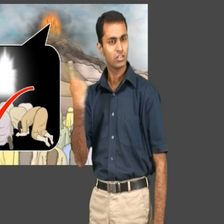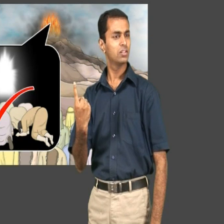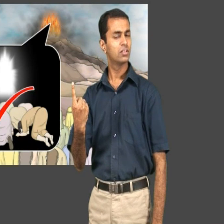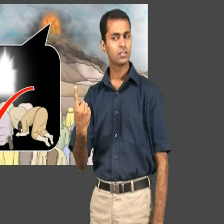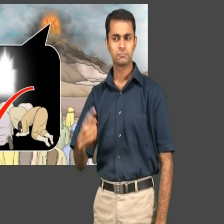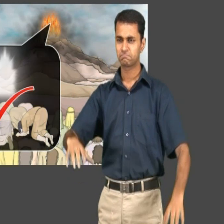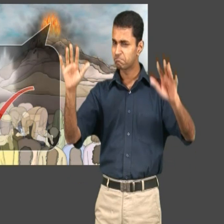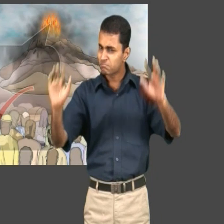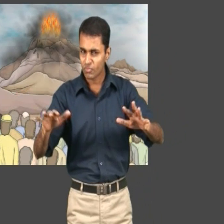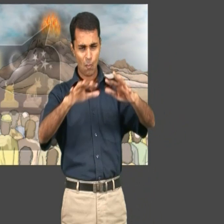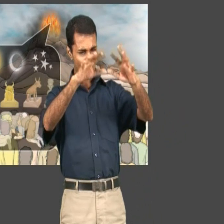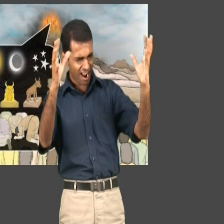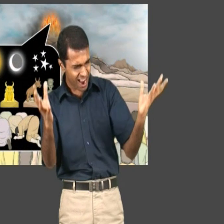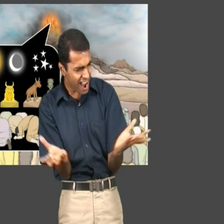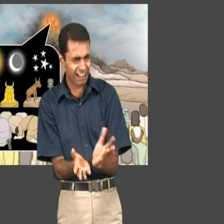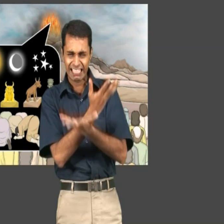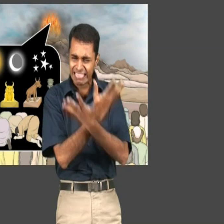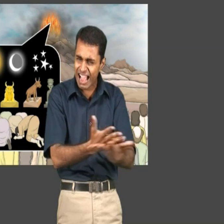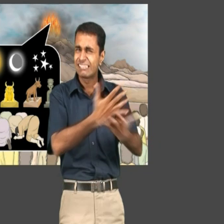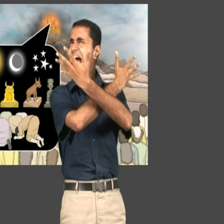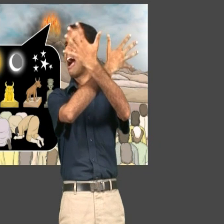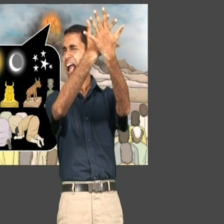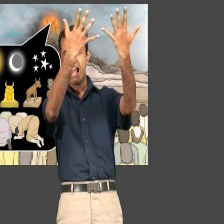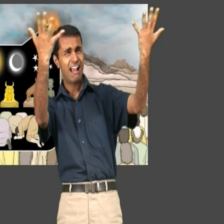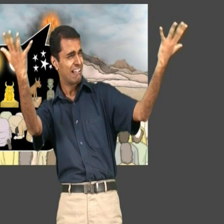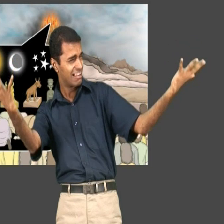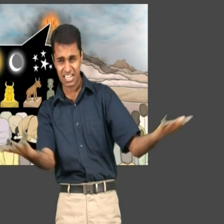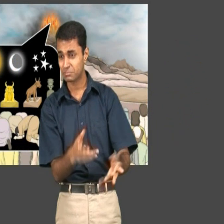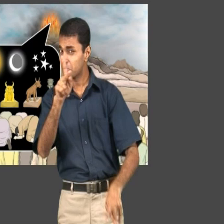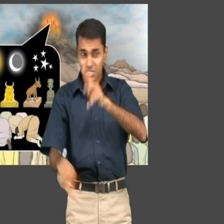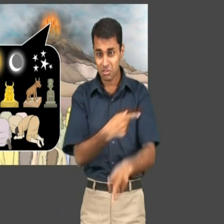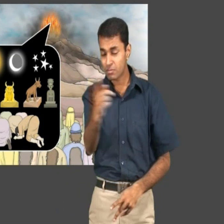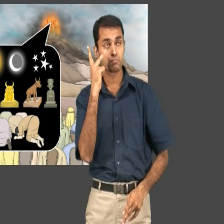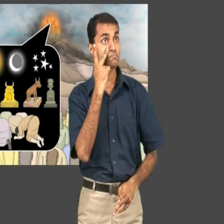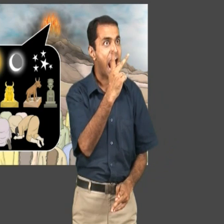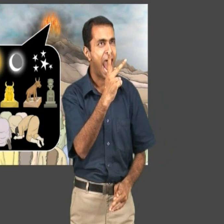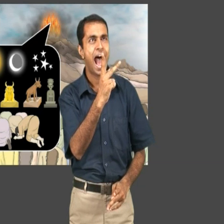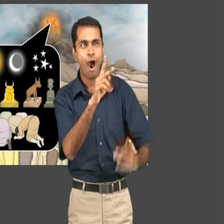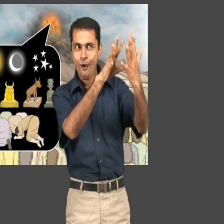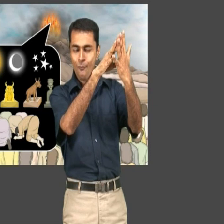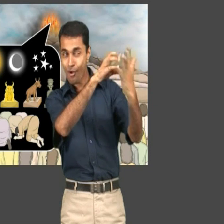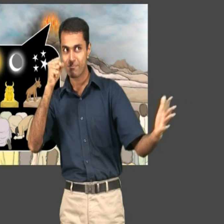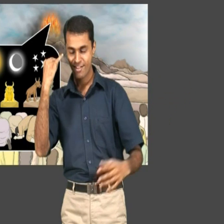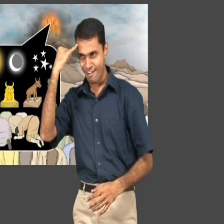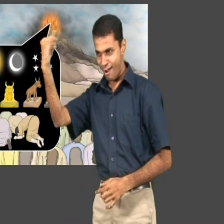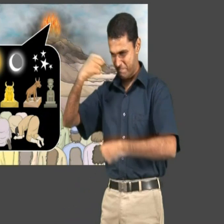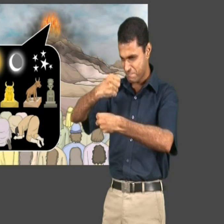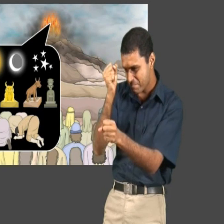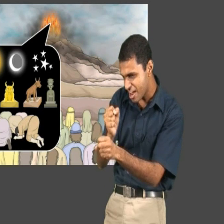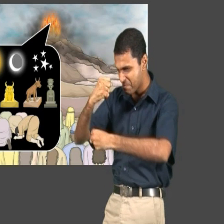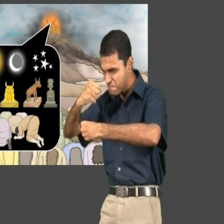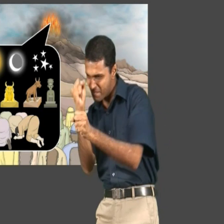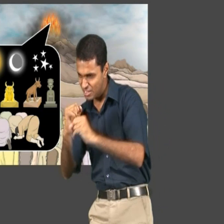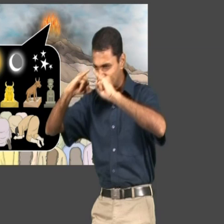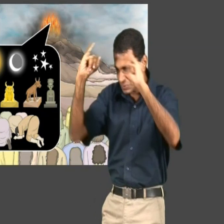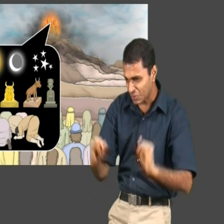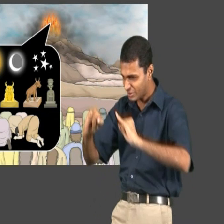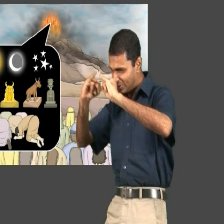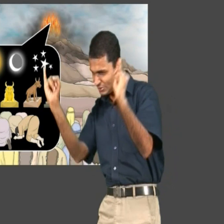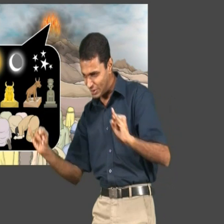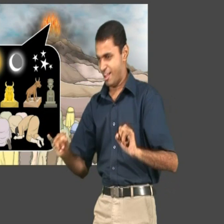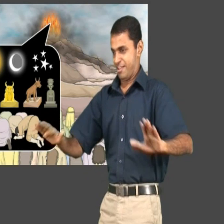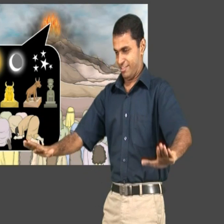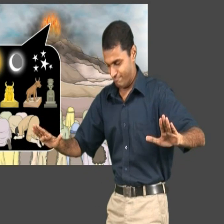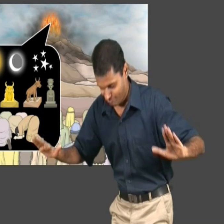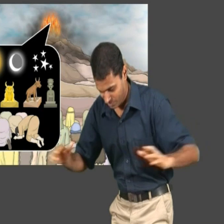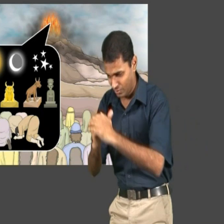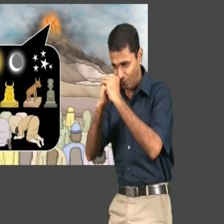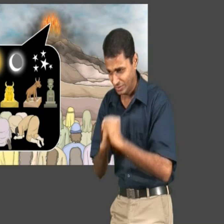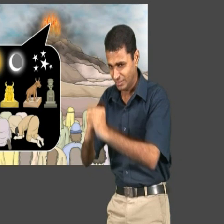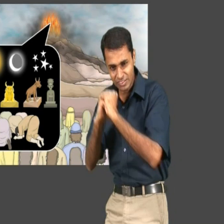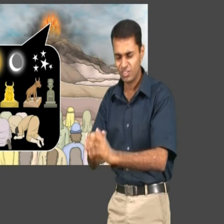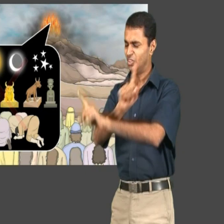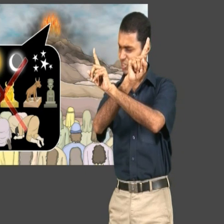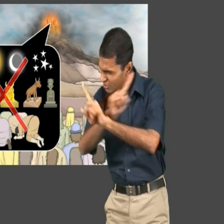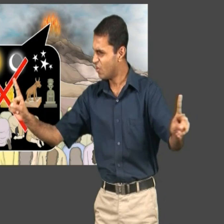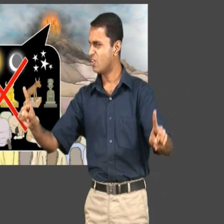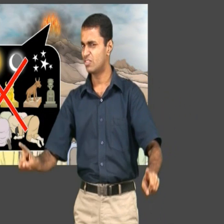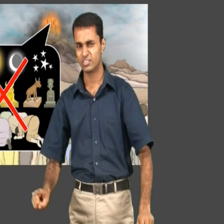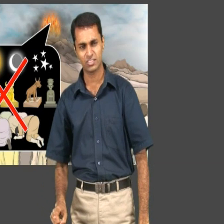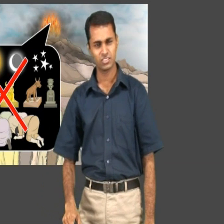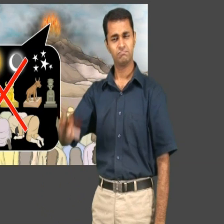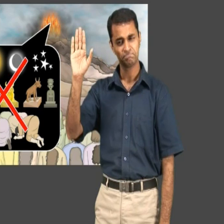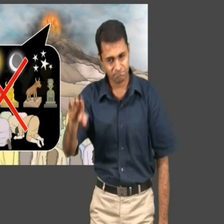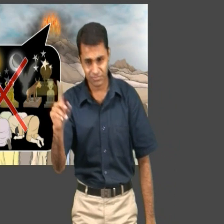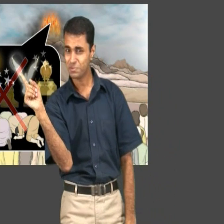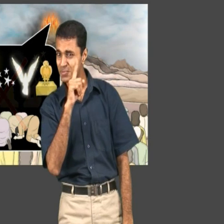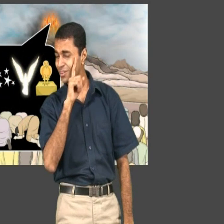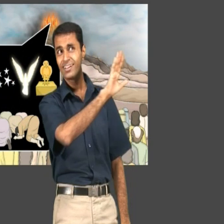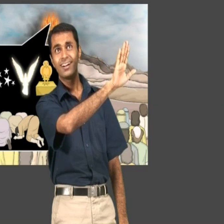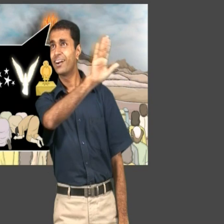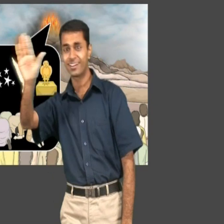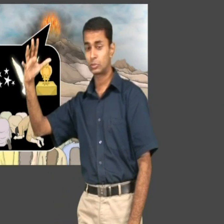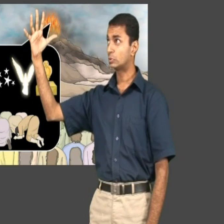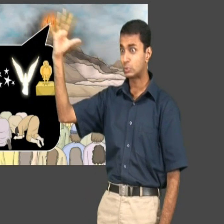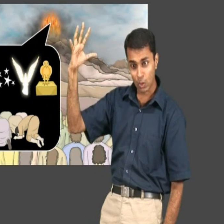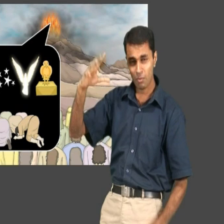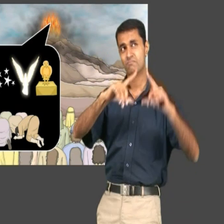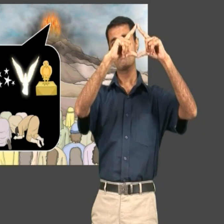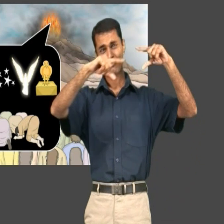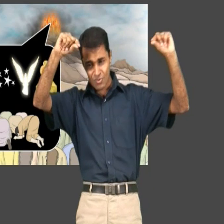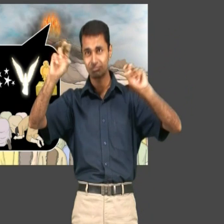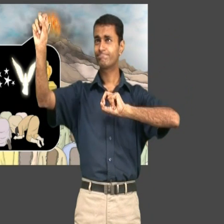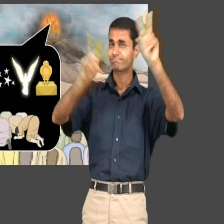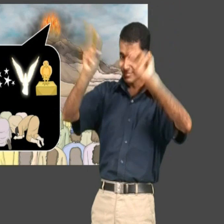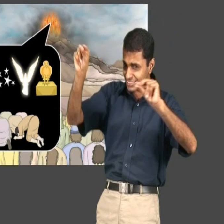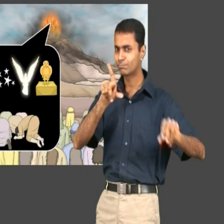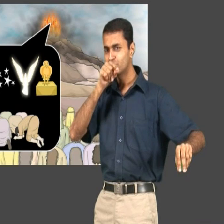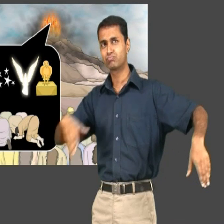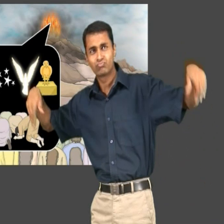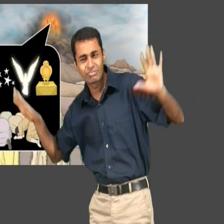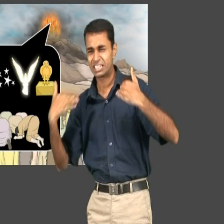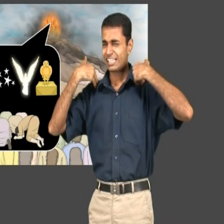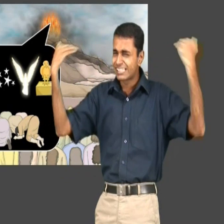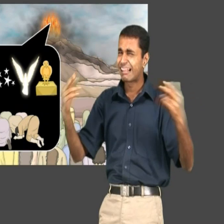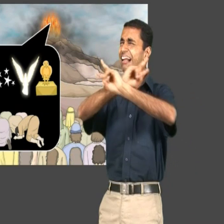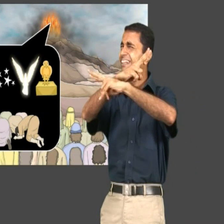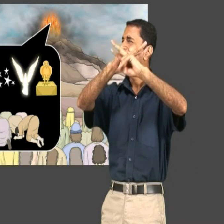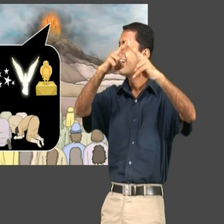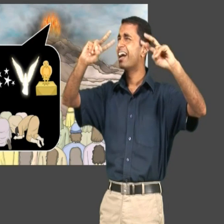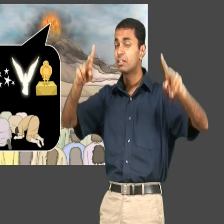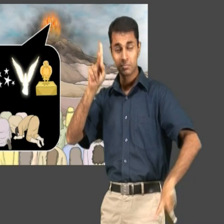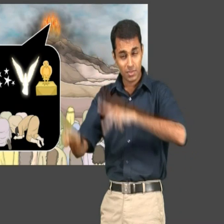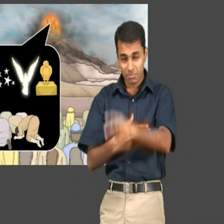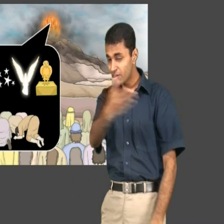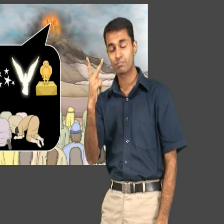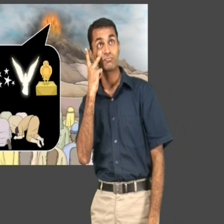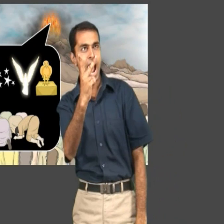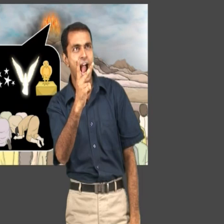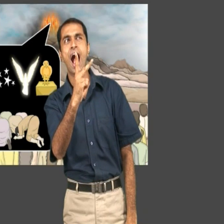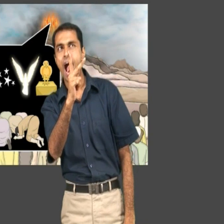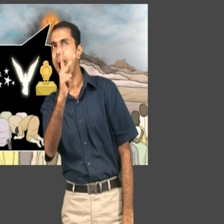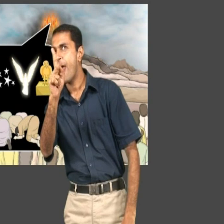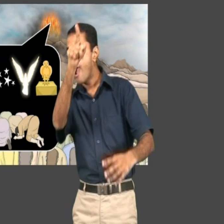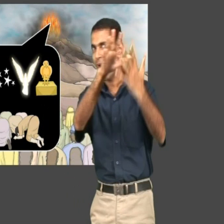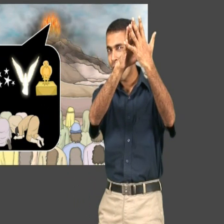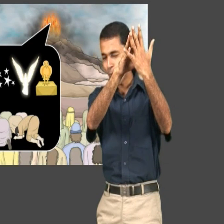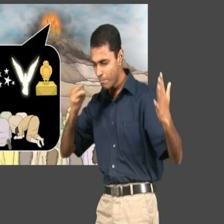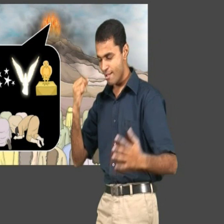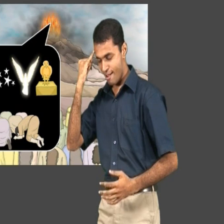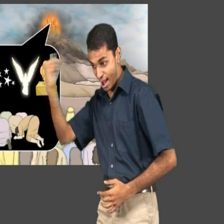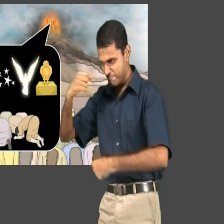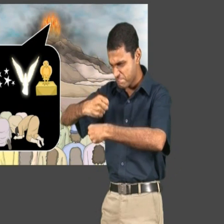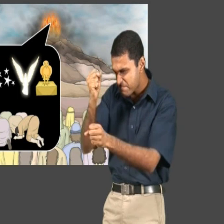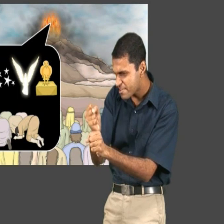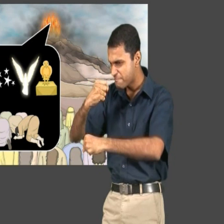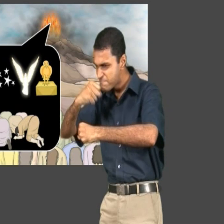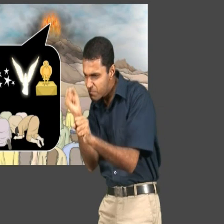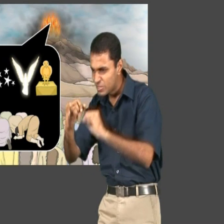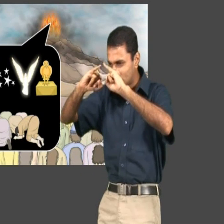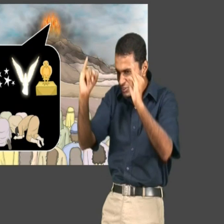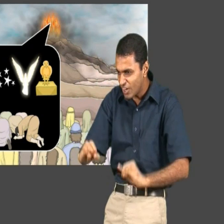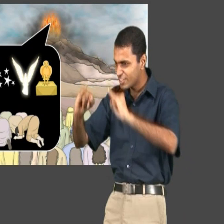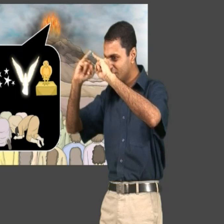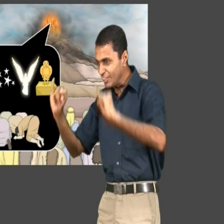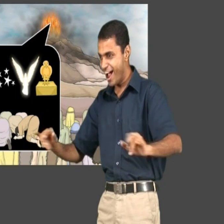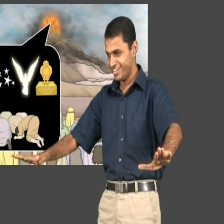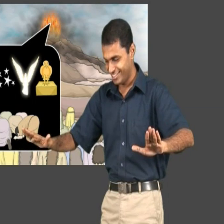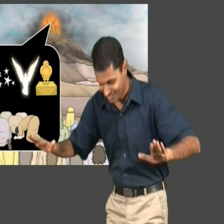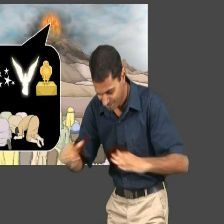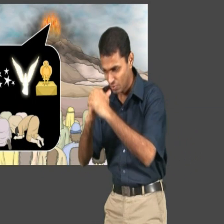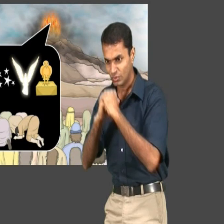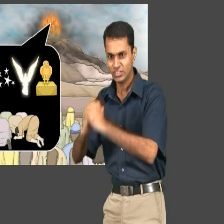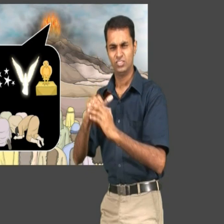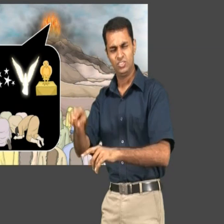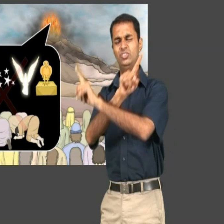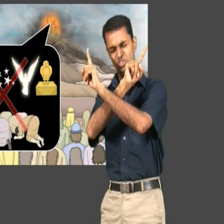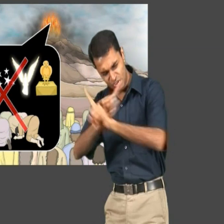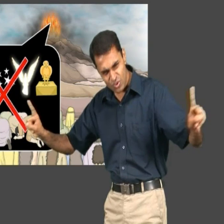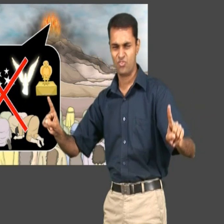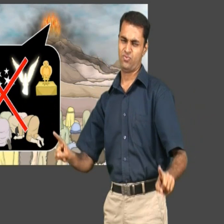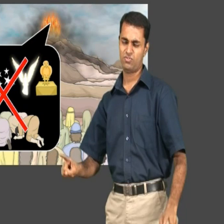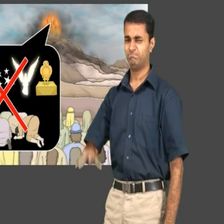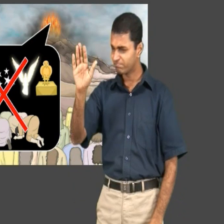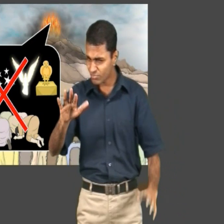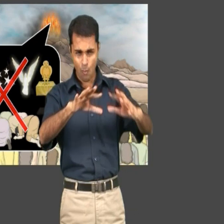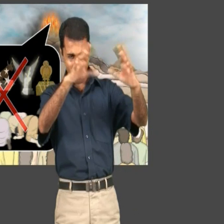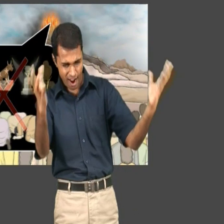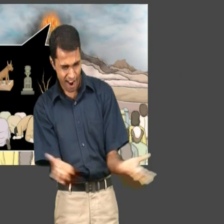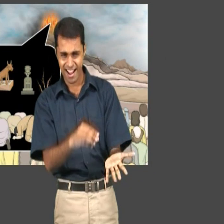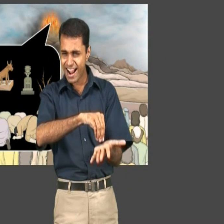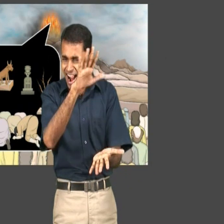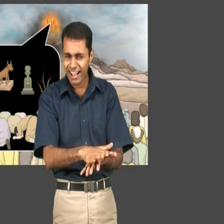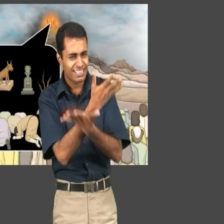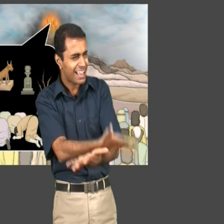You shall not make for yourself an idol in the form of anything in the heavens above, on the earth below, or in the waters beneath.